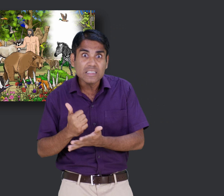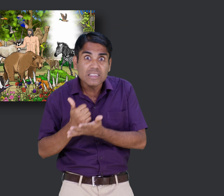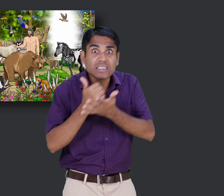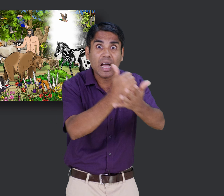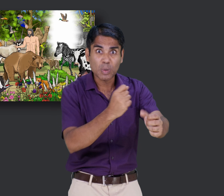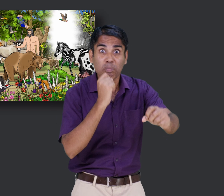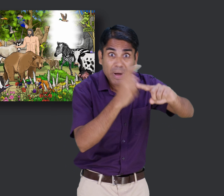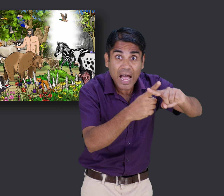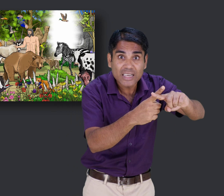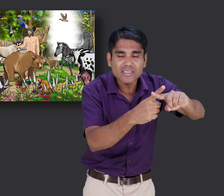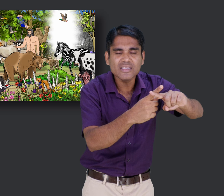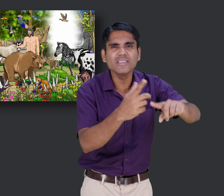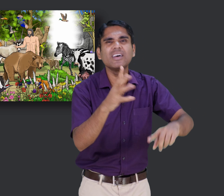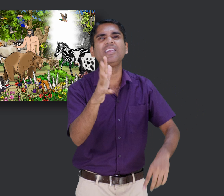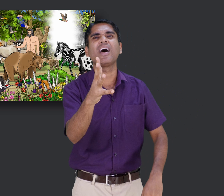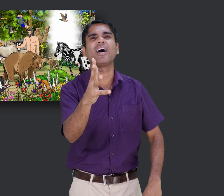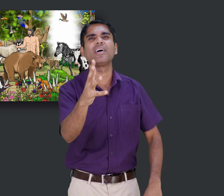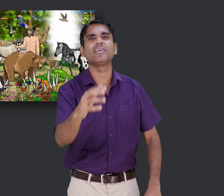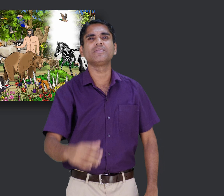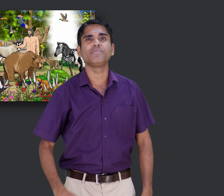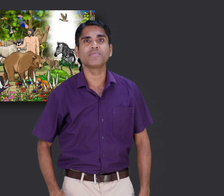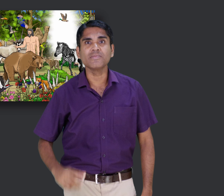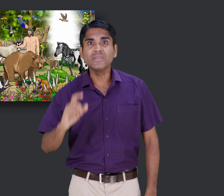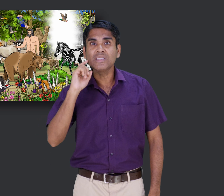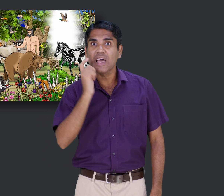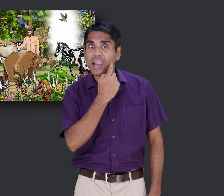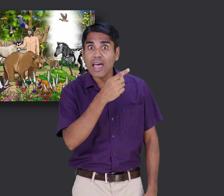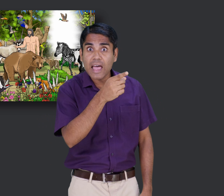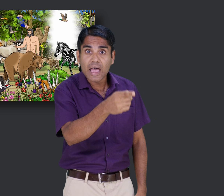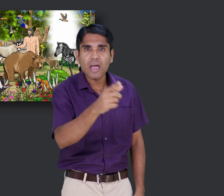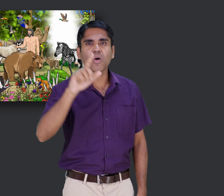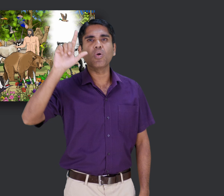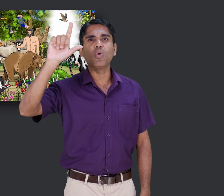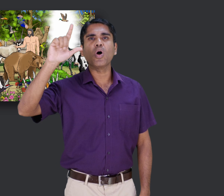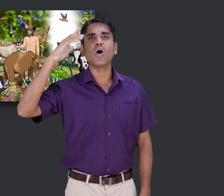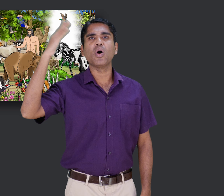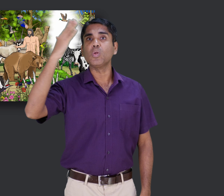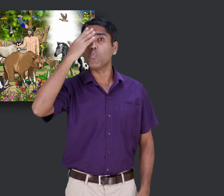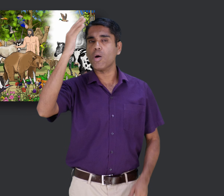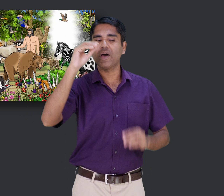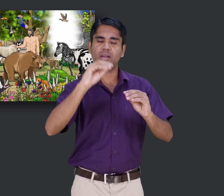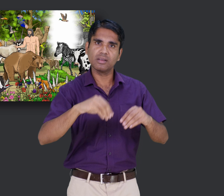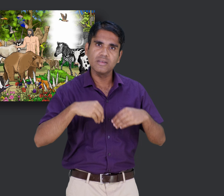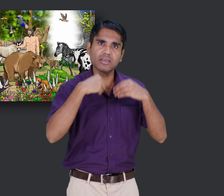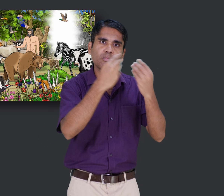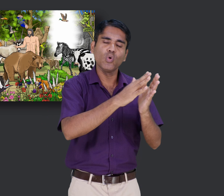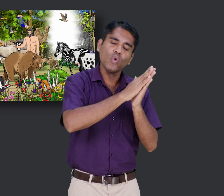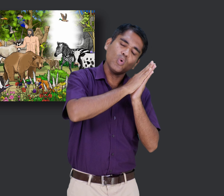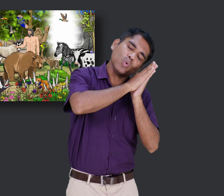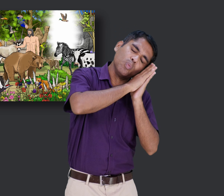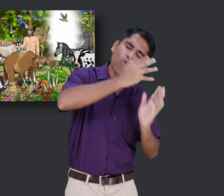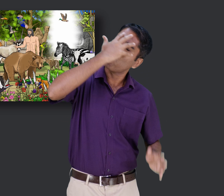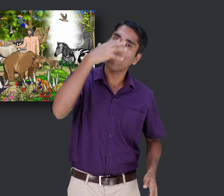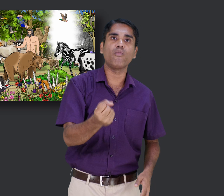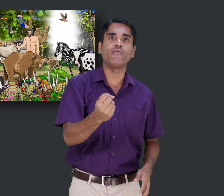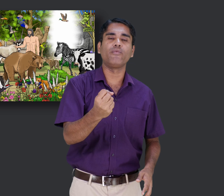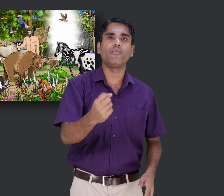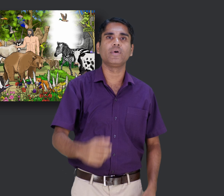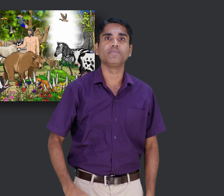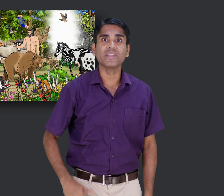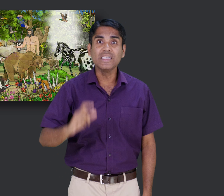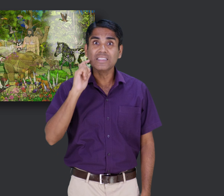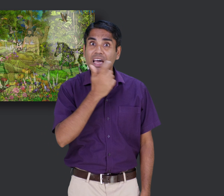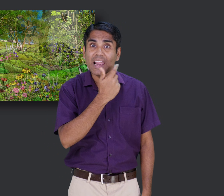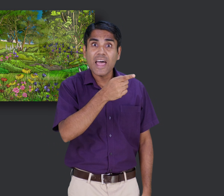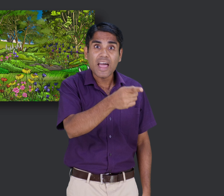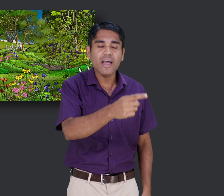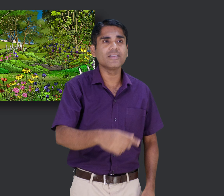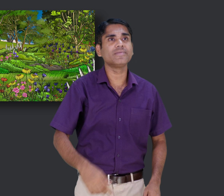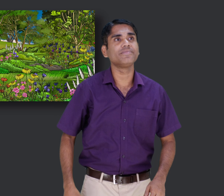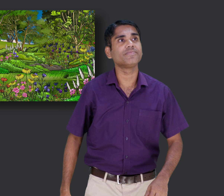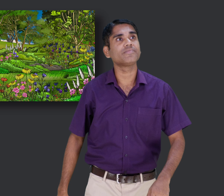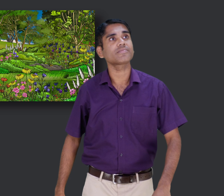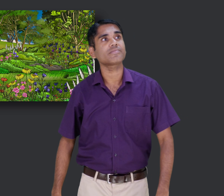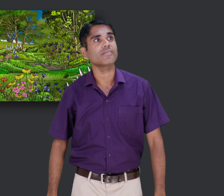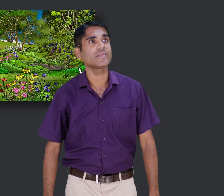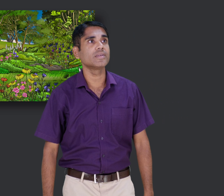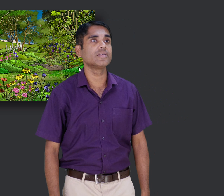But for Adam no suitable helper was found.